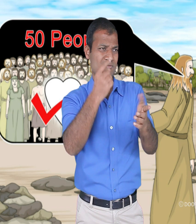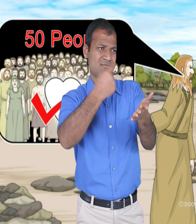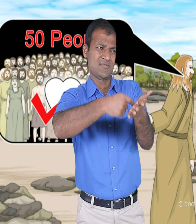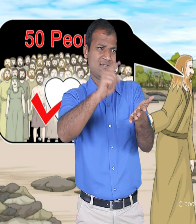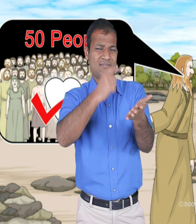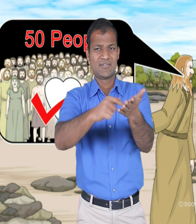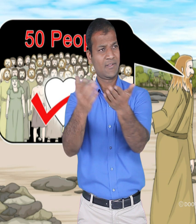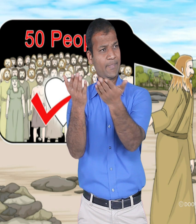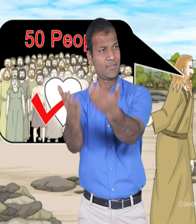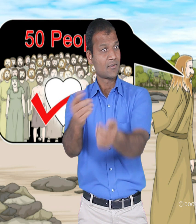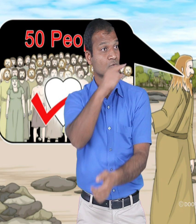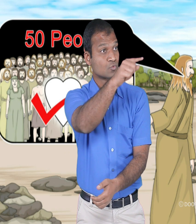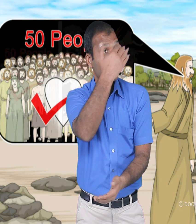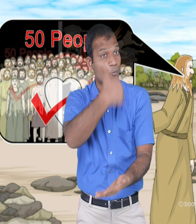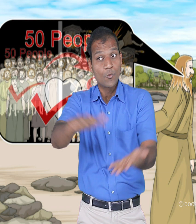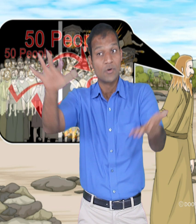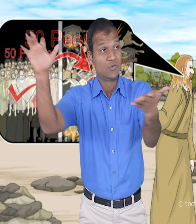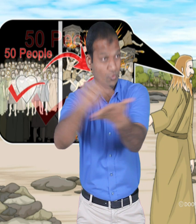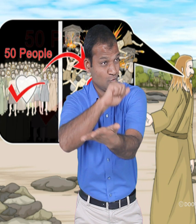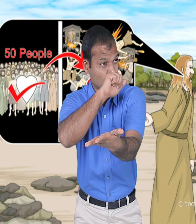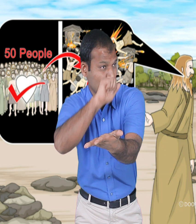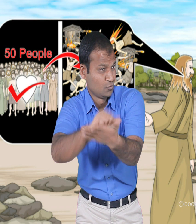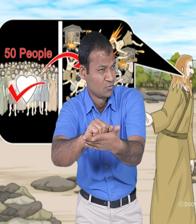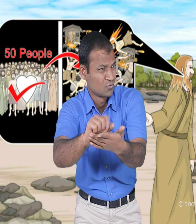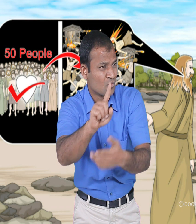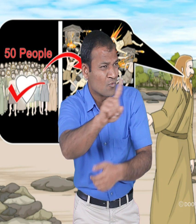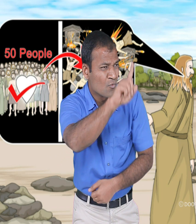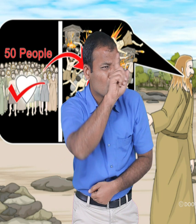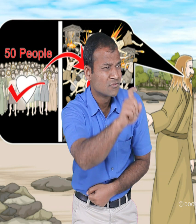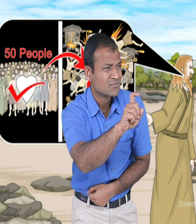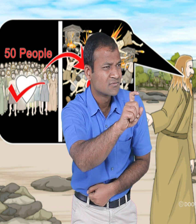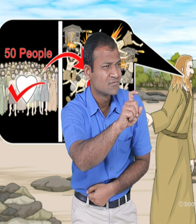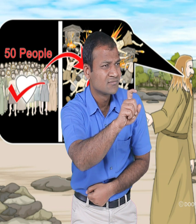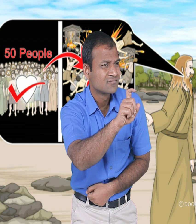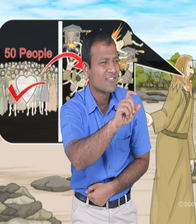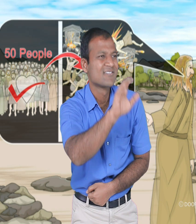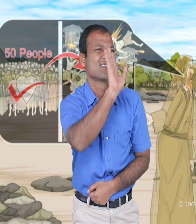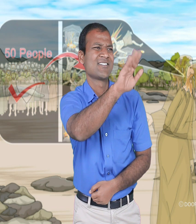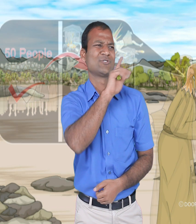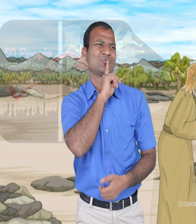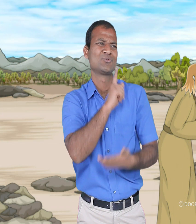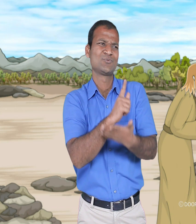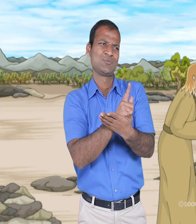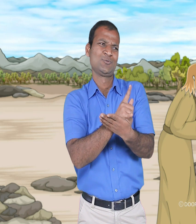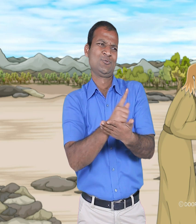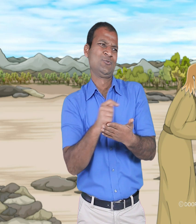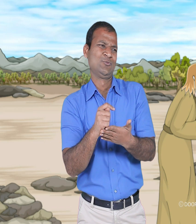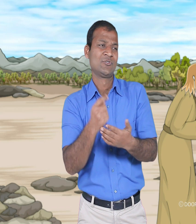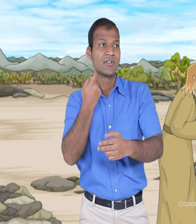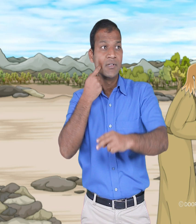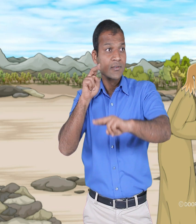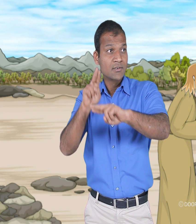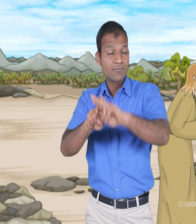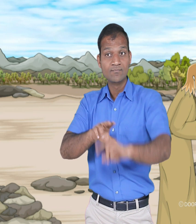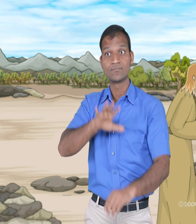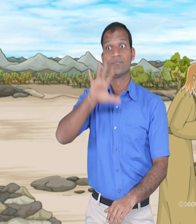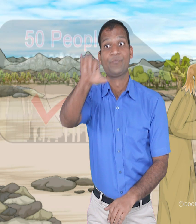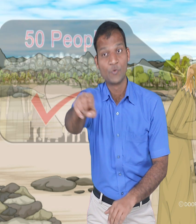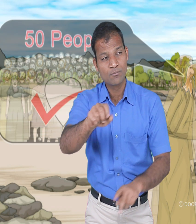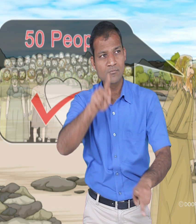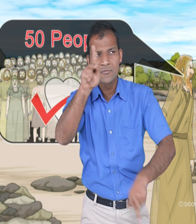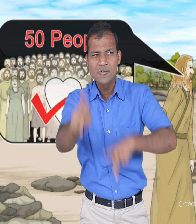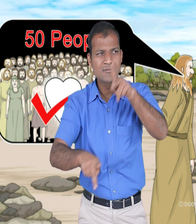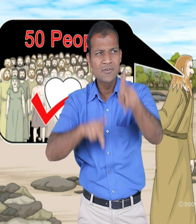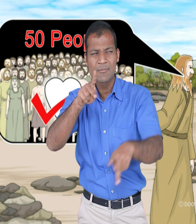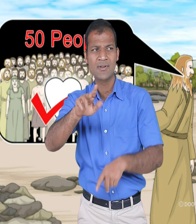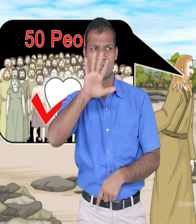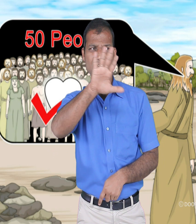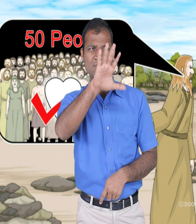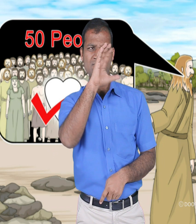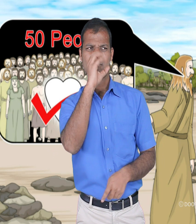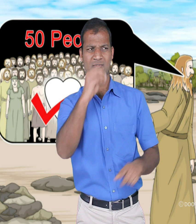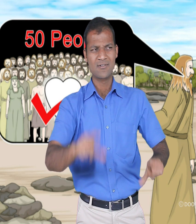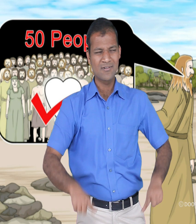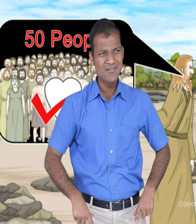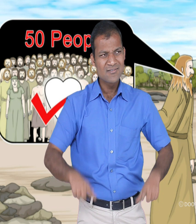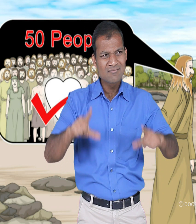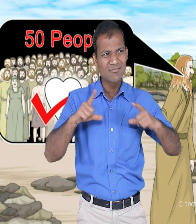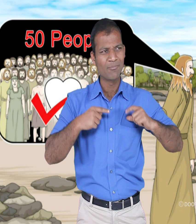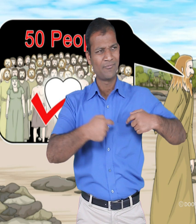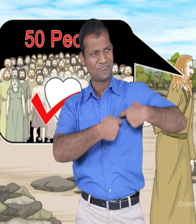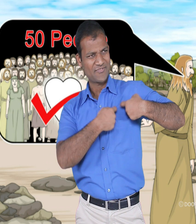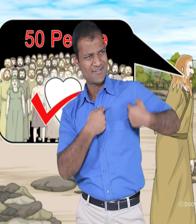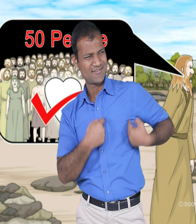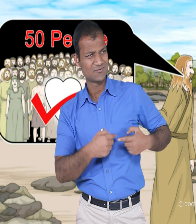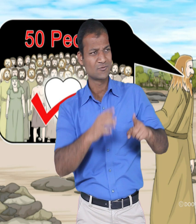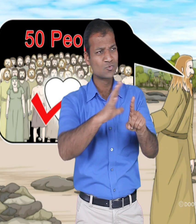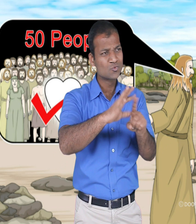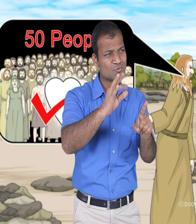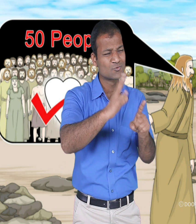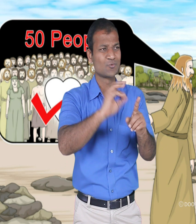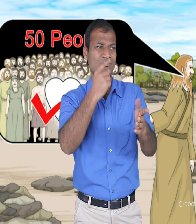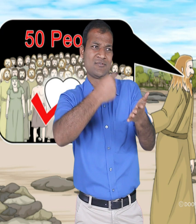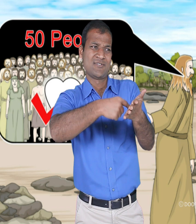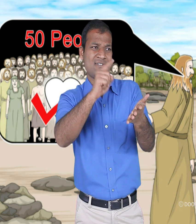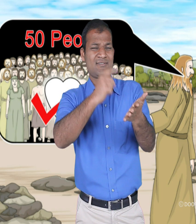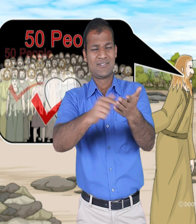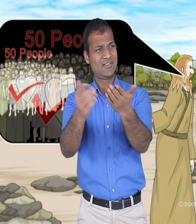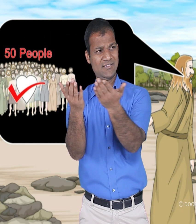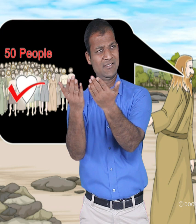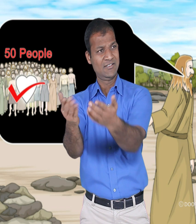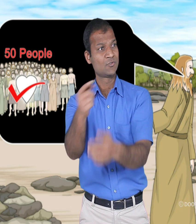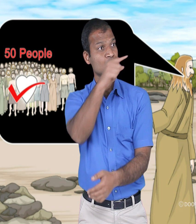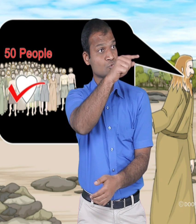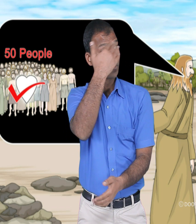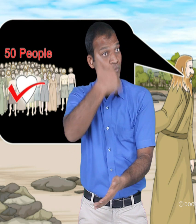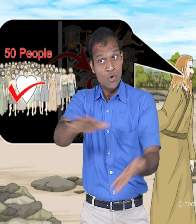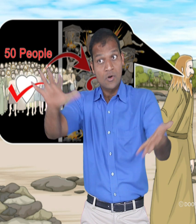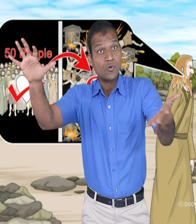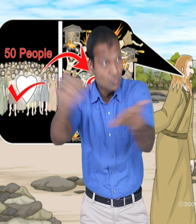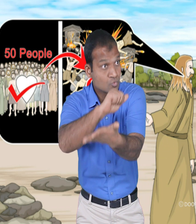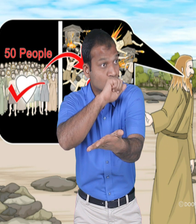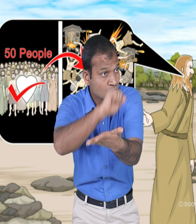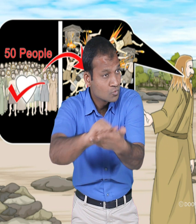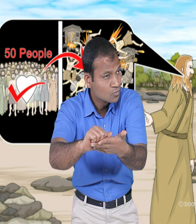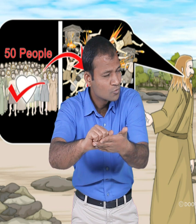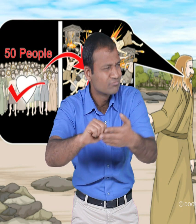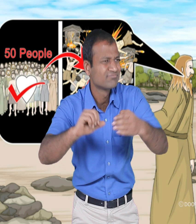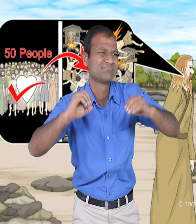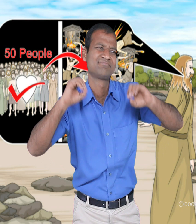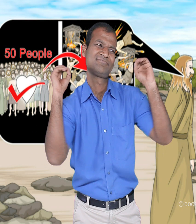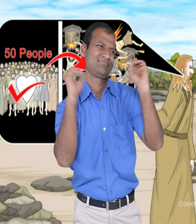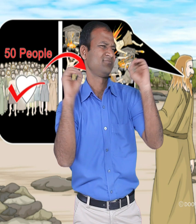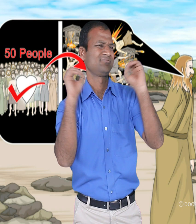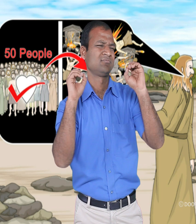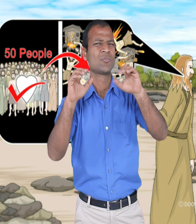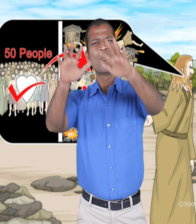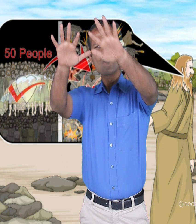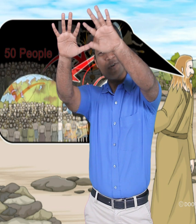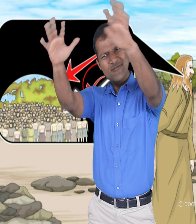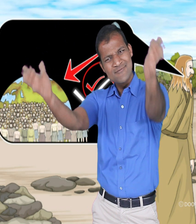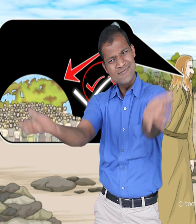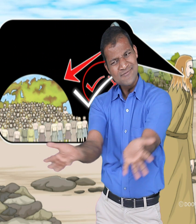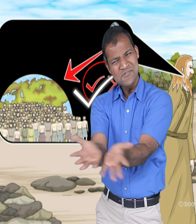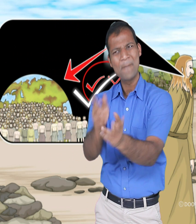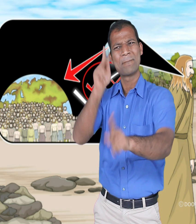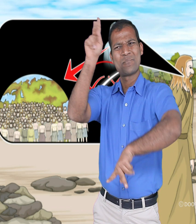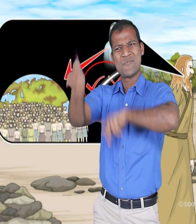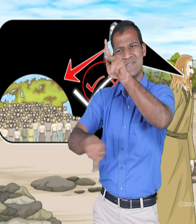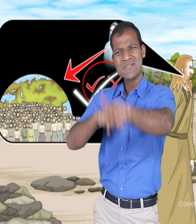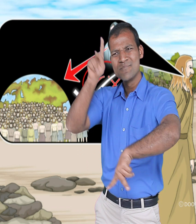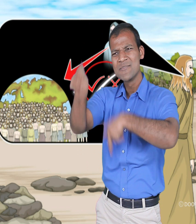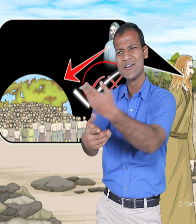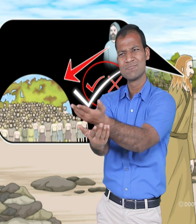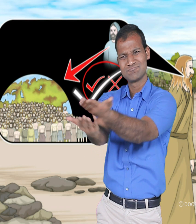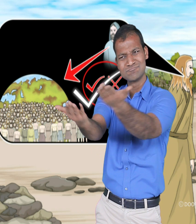Will You really sweep it away and not spare the place for the sake of the fifty righteous ones who are there?